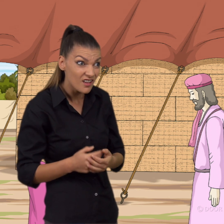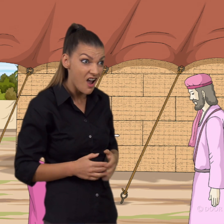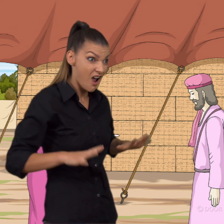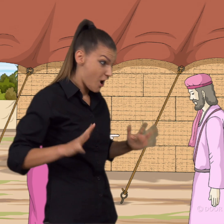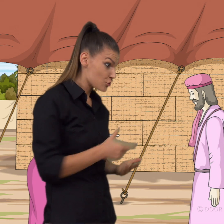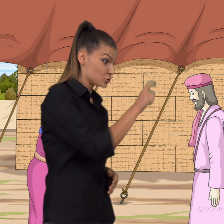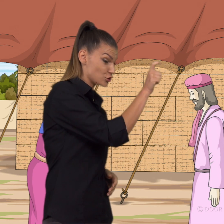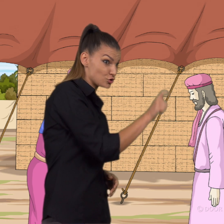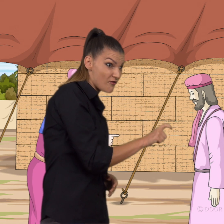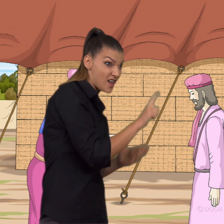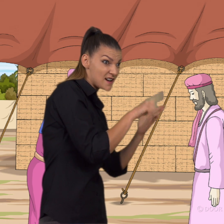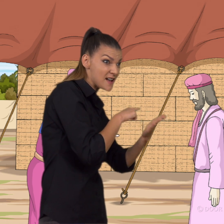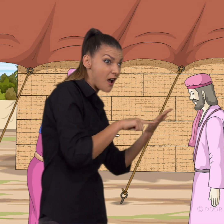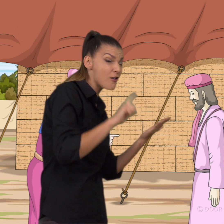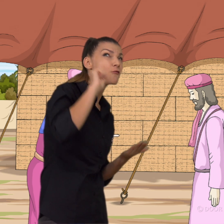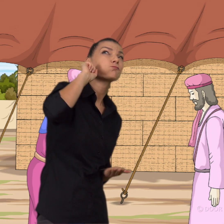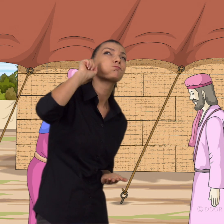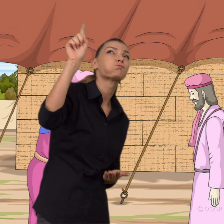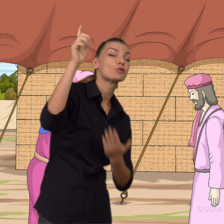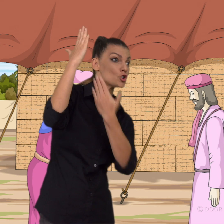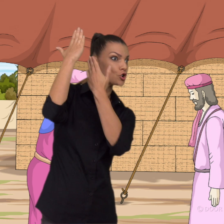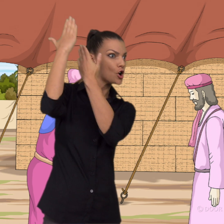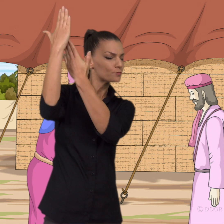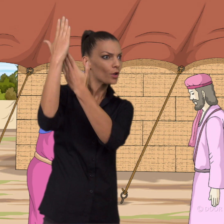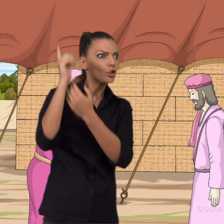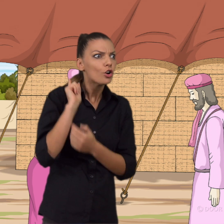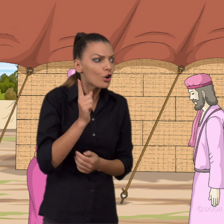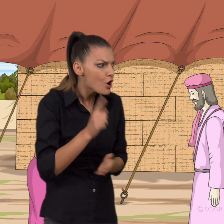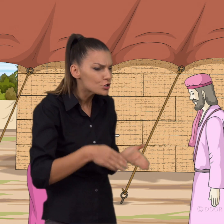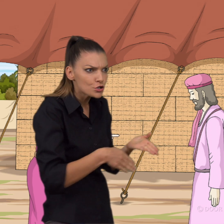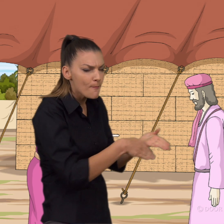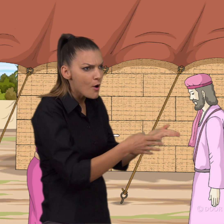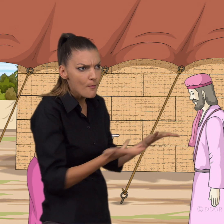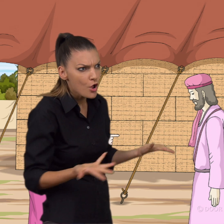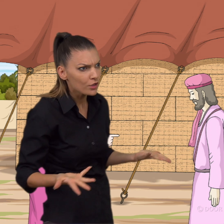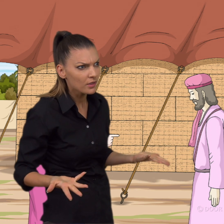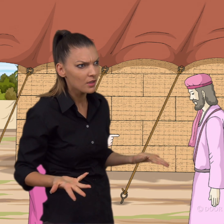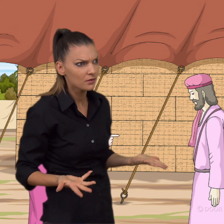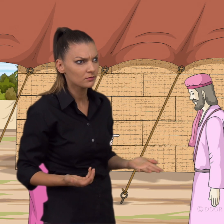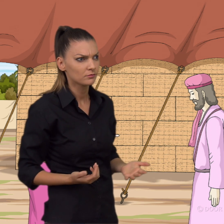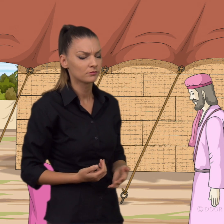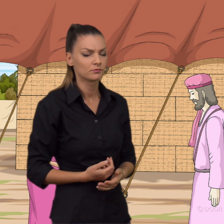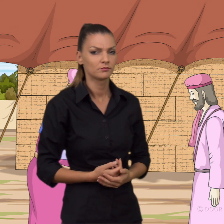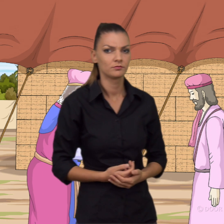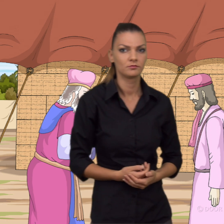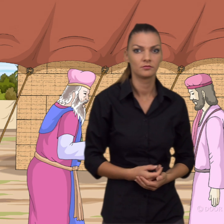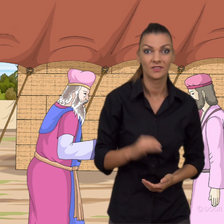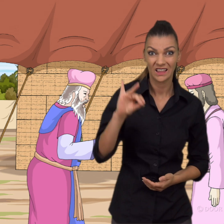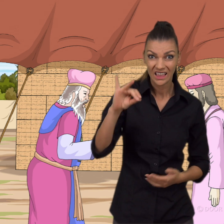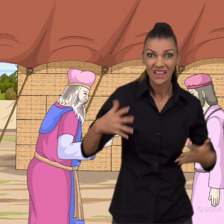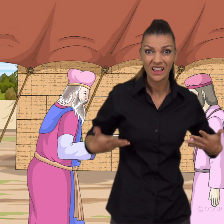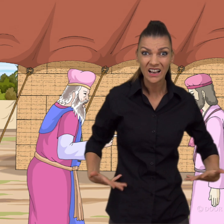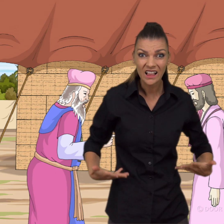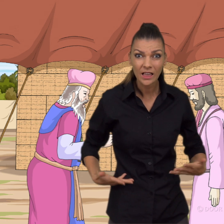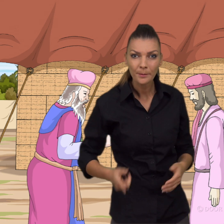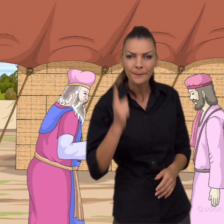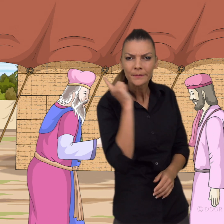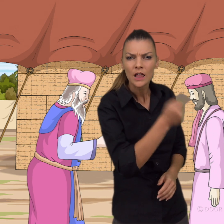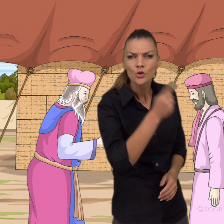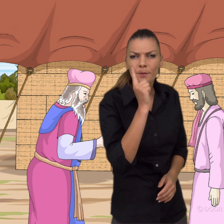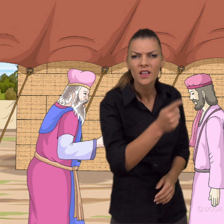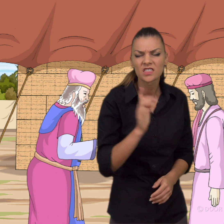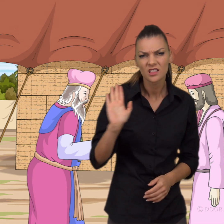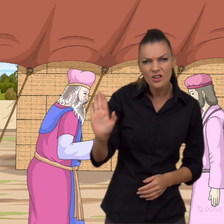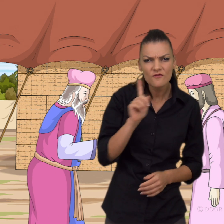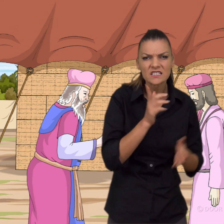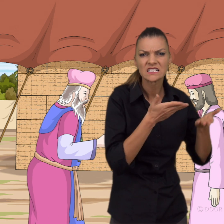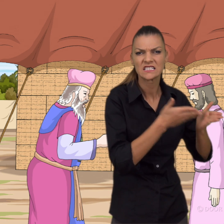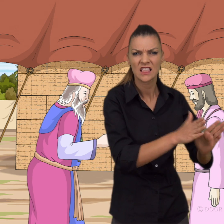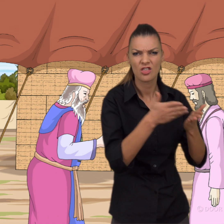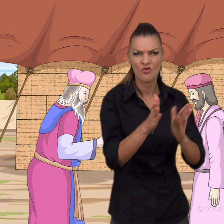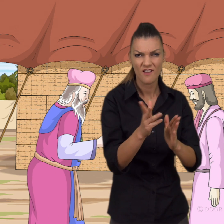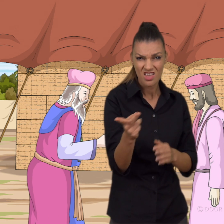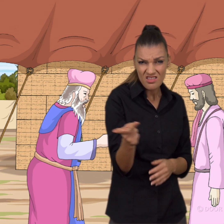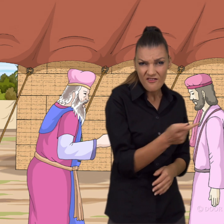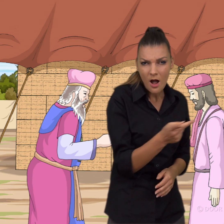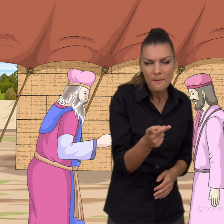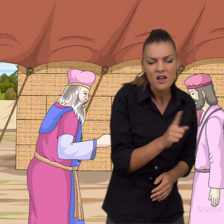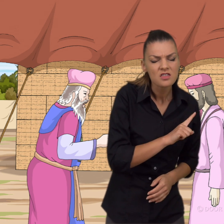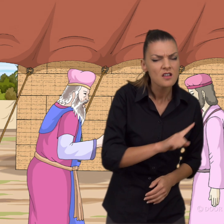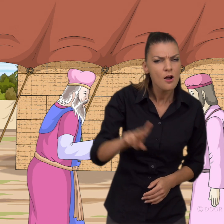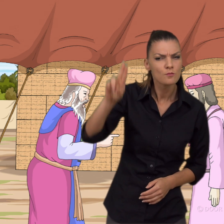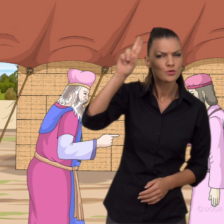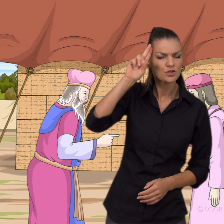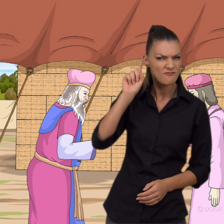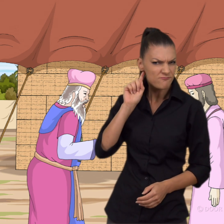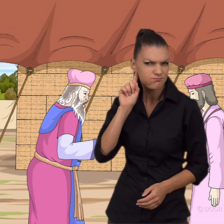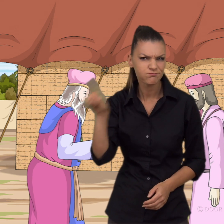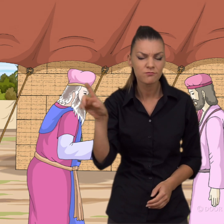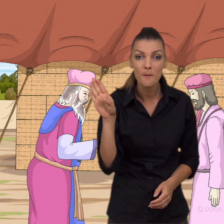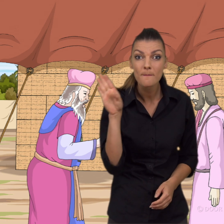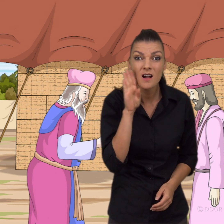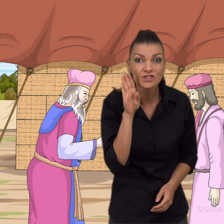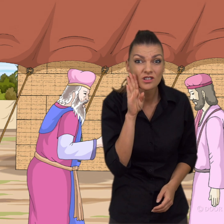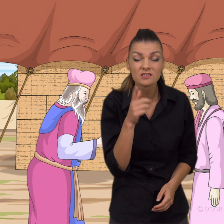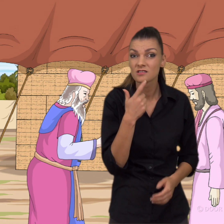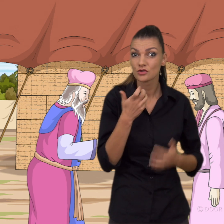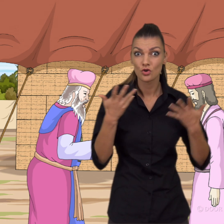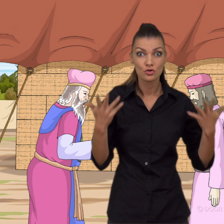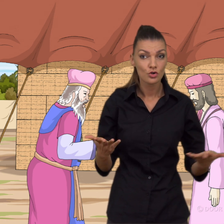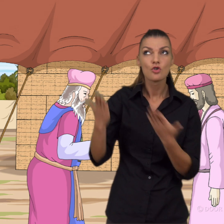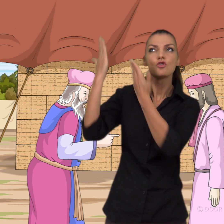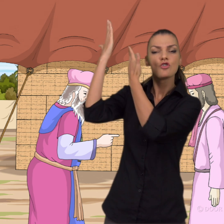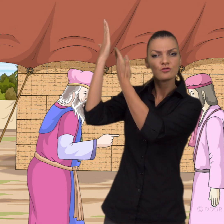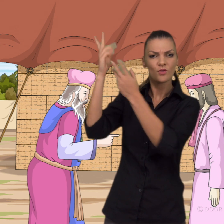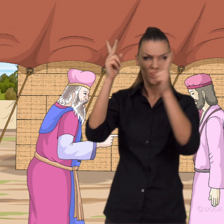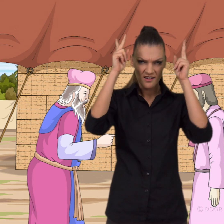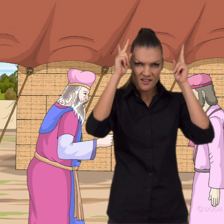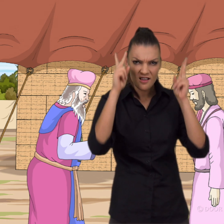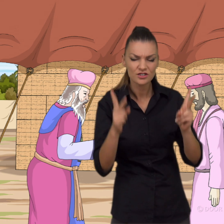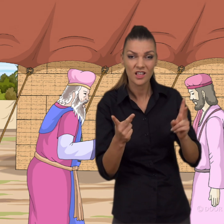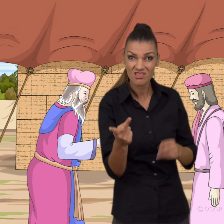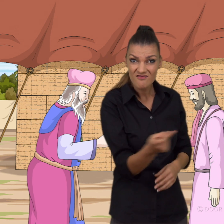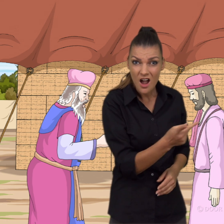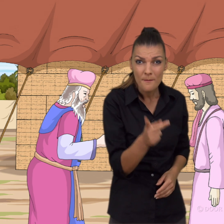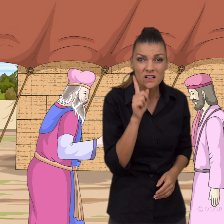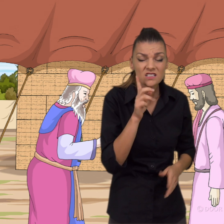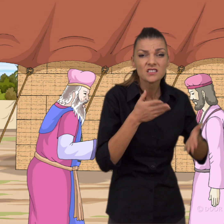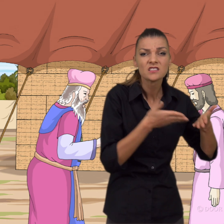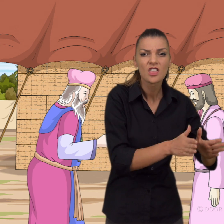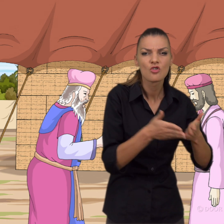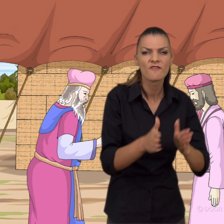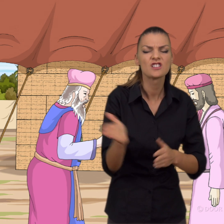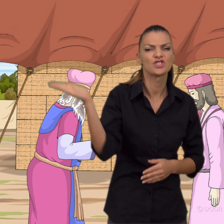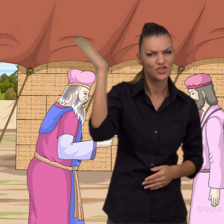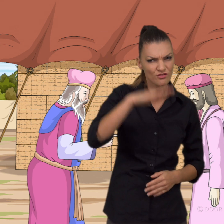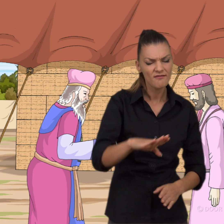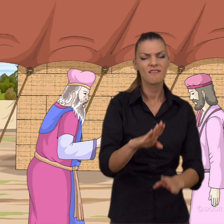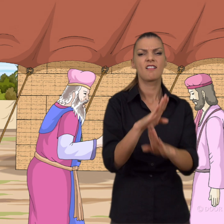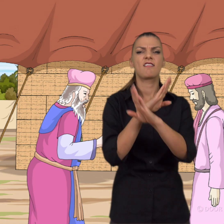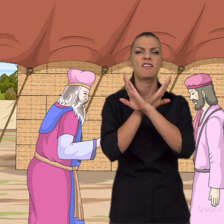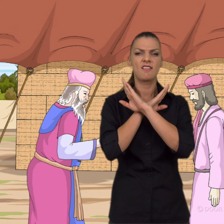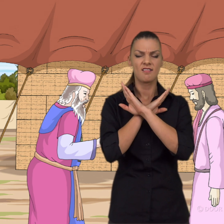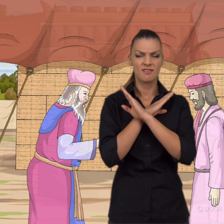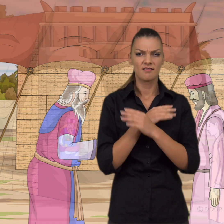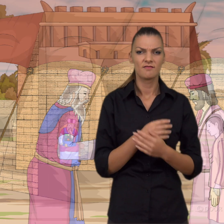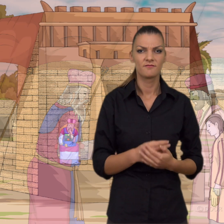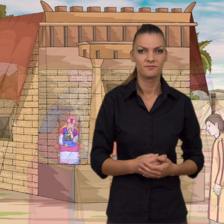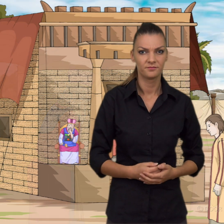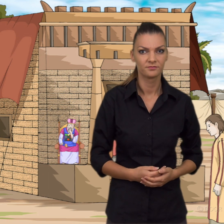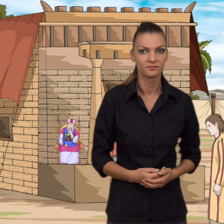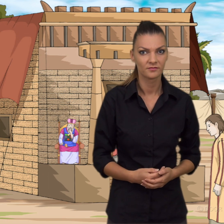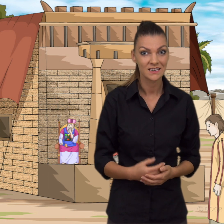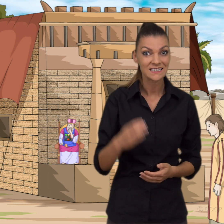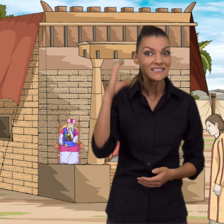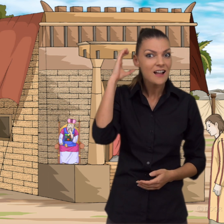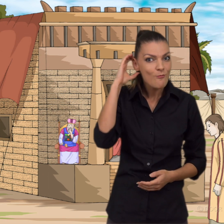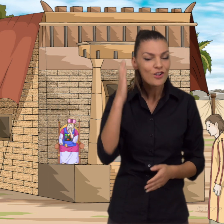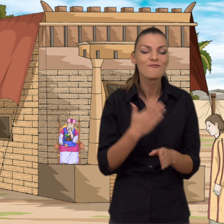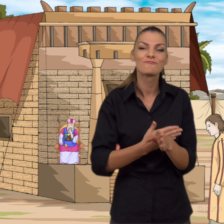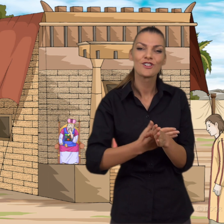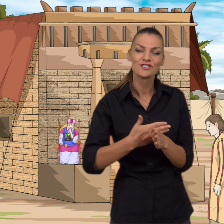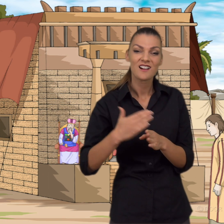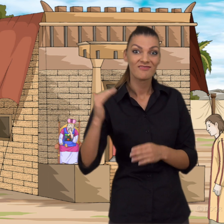but if a man sins against the LORD, who can intercede for him?” But they would not listen to their father, since the LORD intended to put them to death.